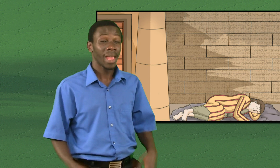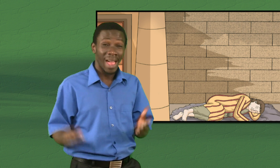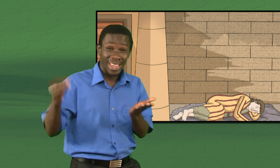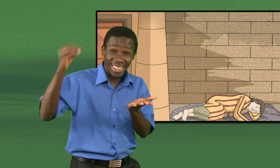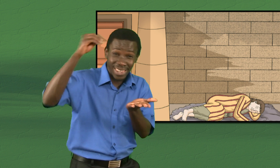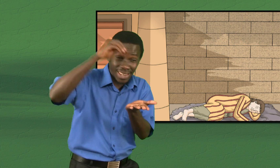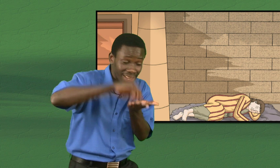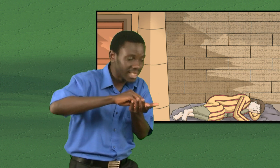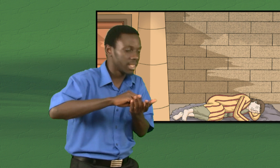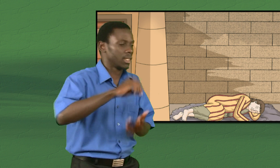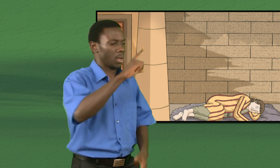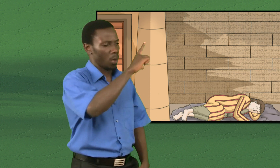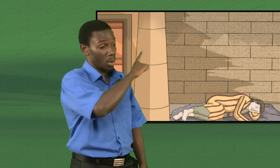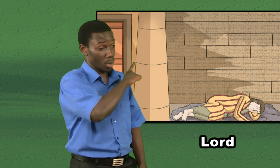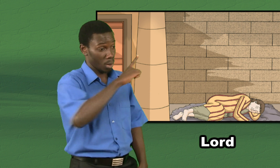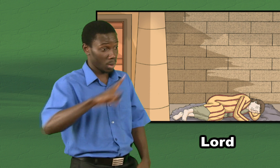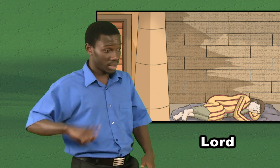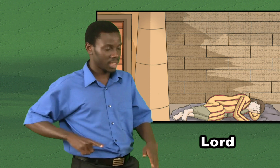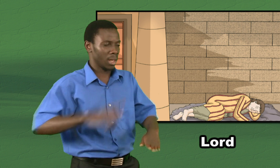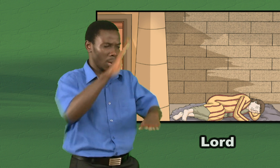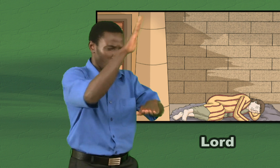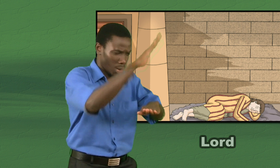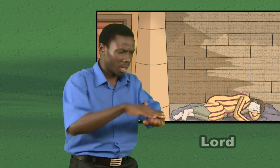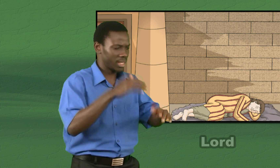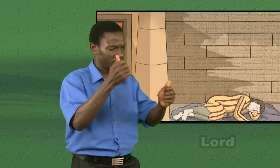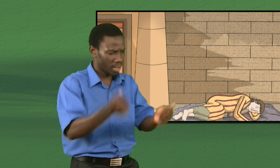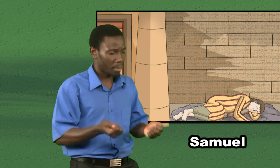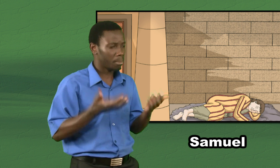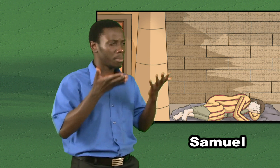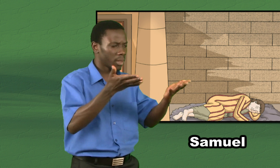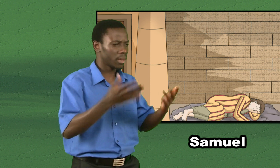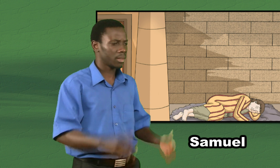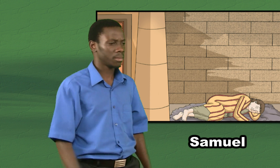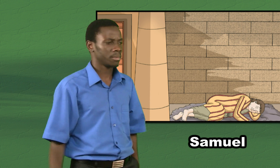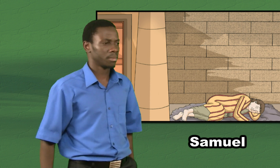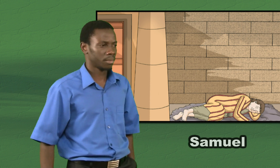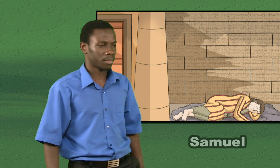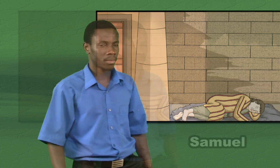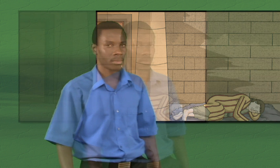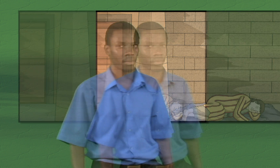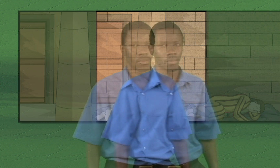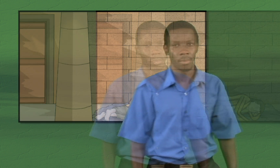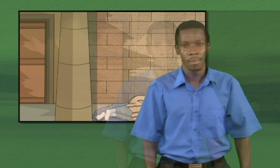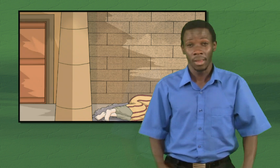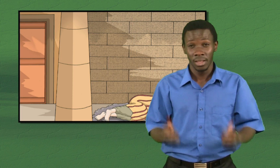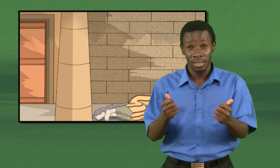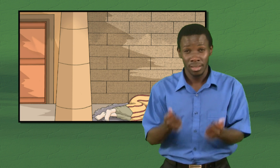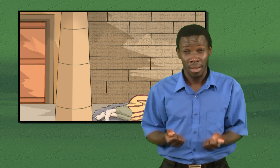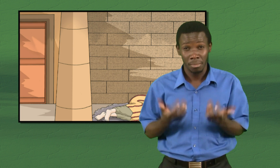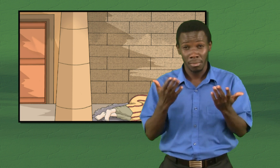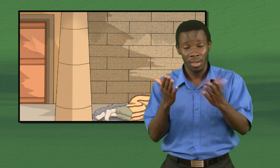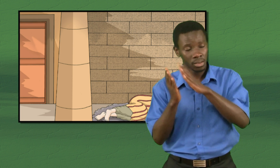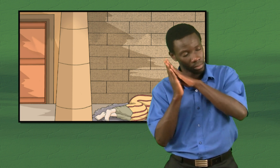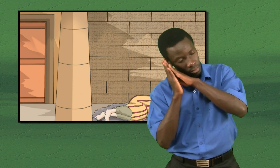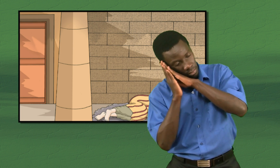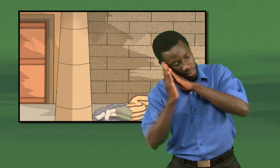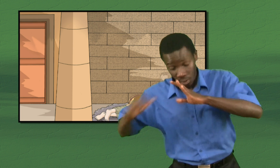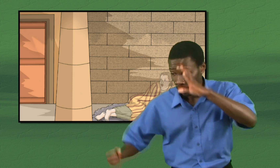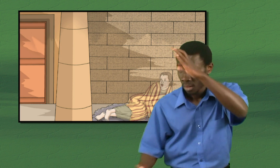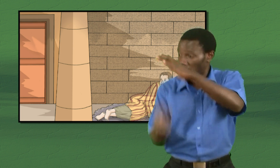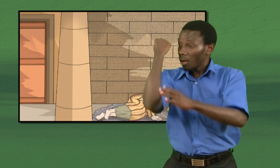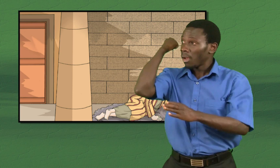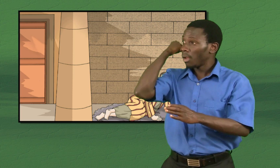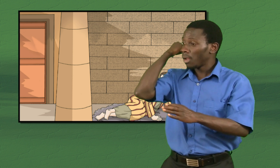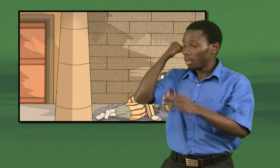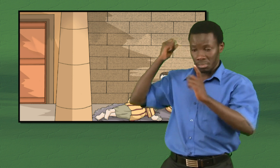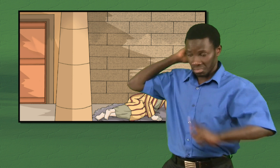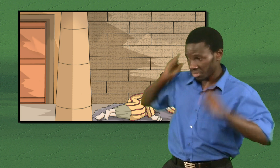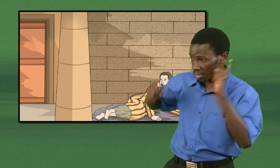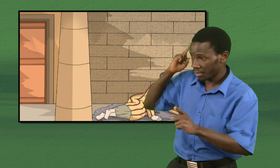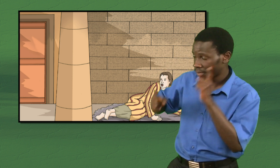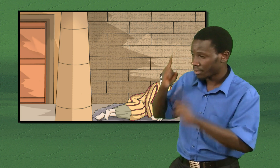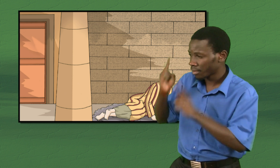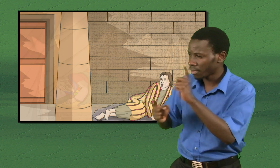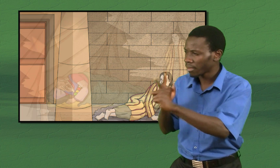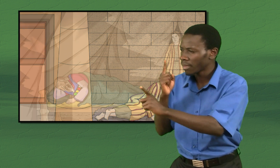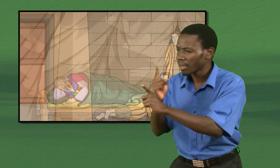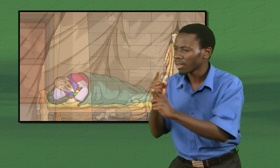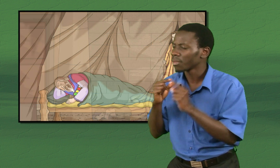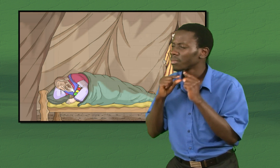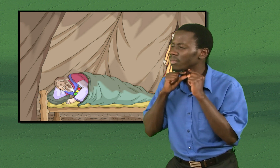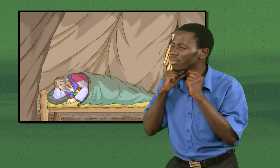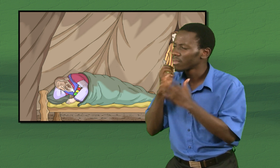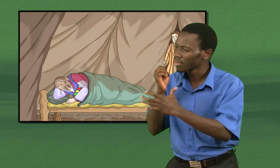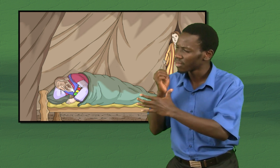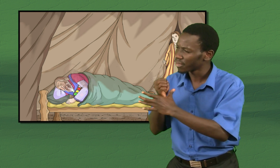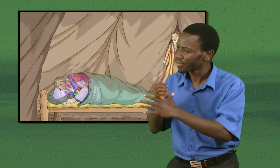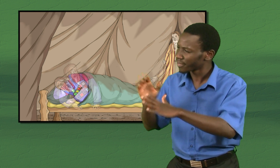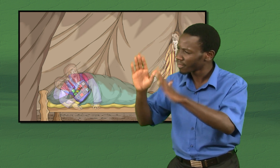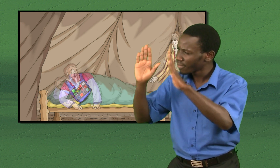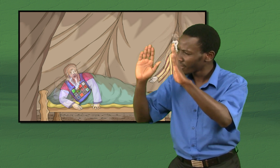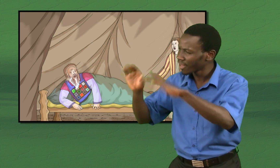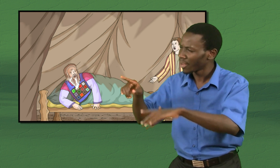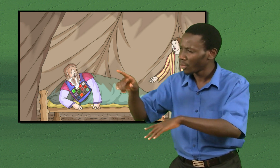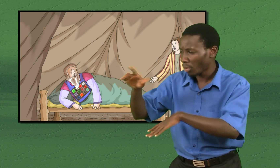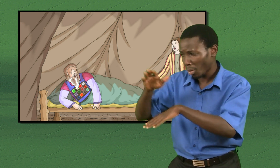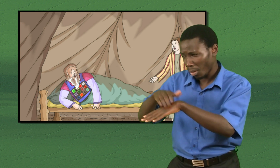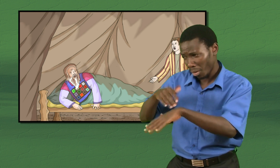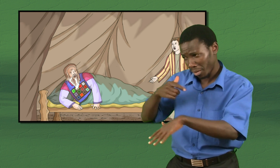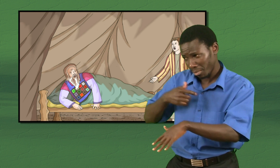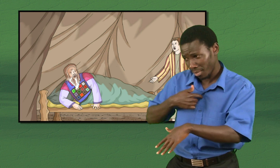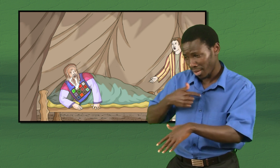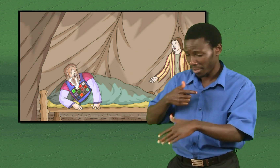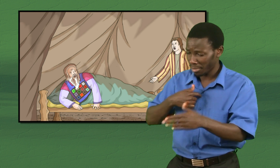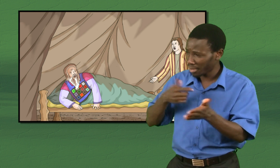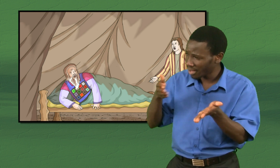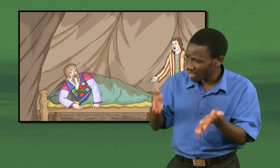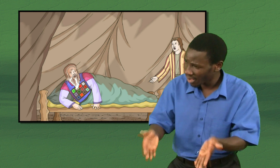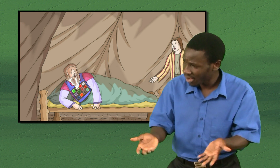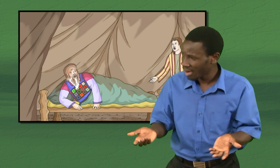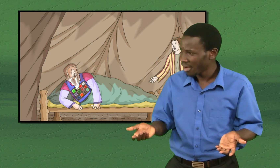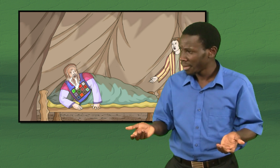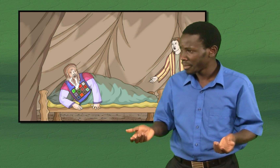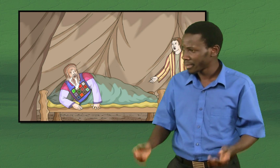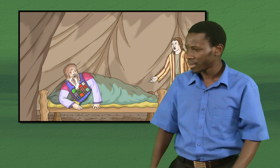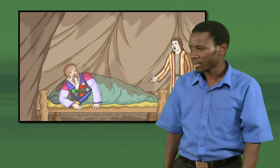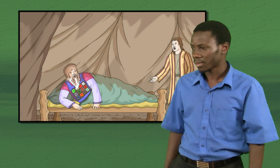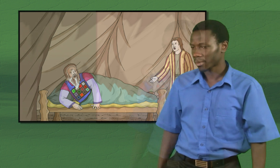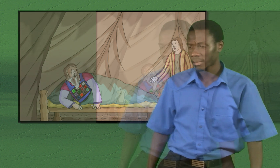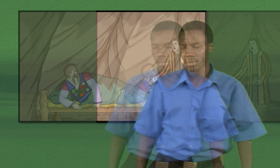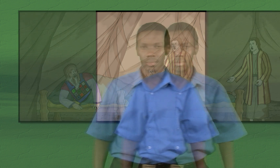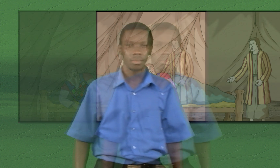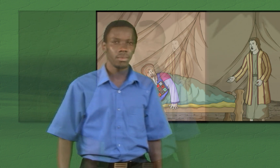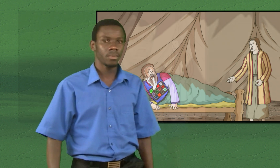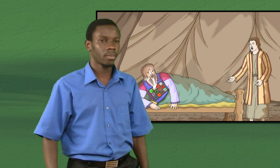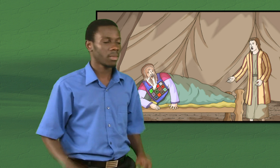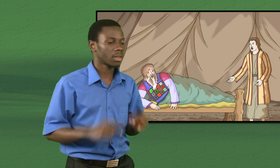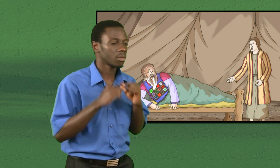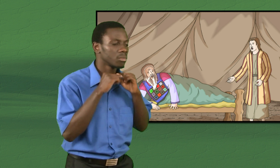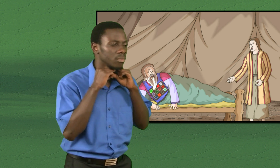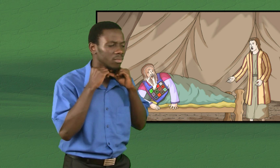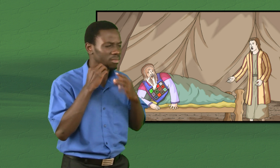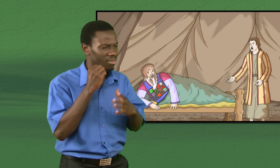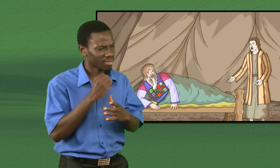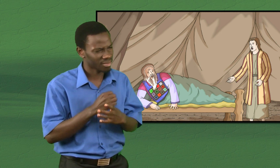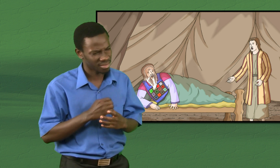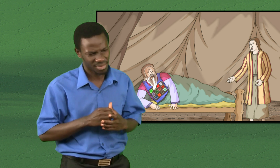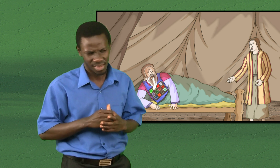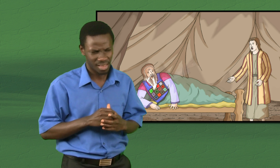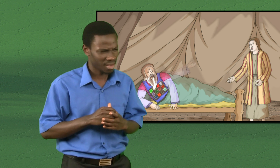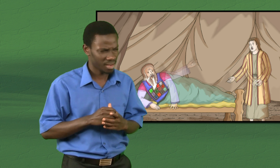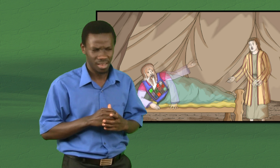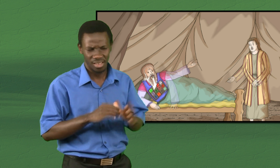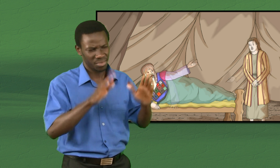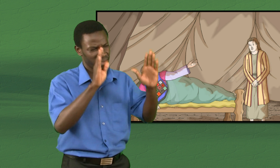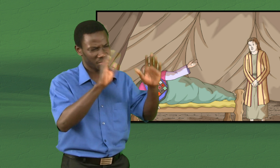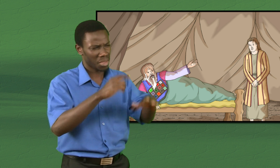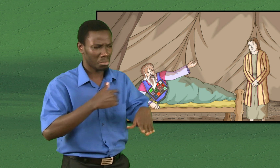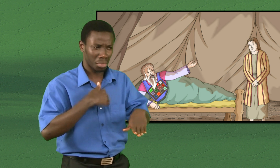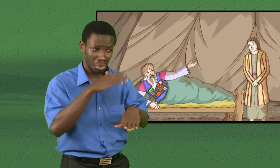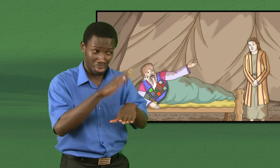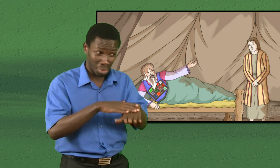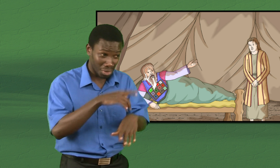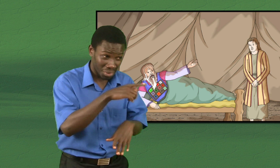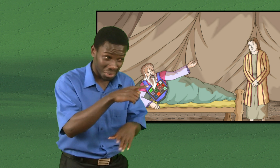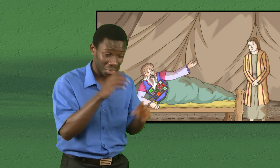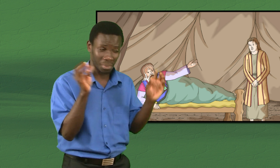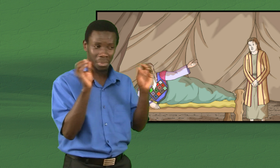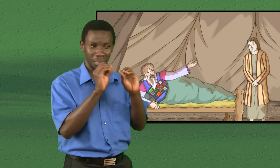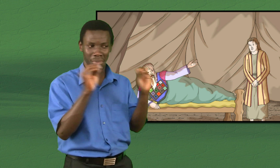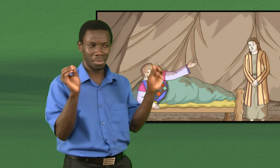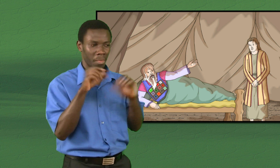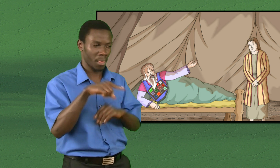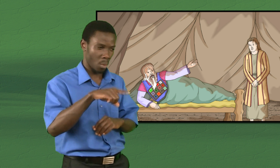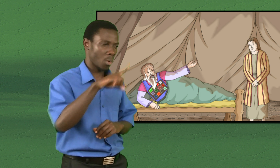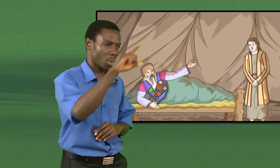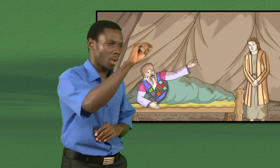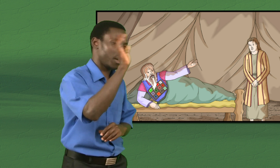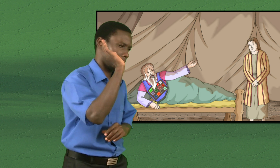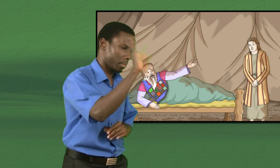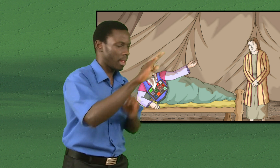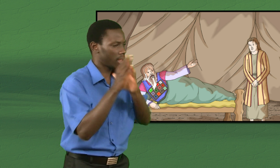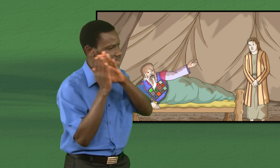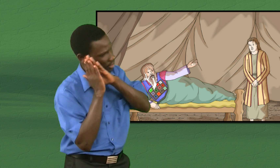Once again the LORD called, “Samuel!” So Samuel got up, went to Eli, and said, “Here I am, for you have called me.”